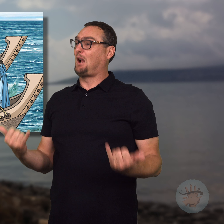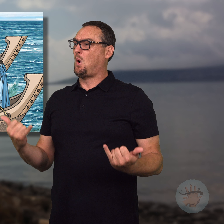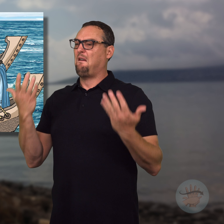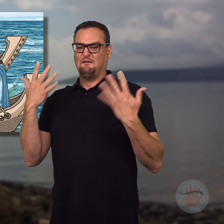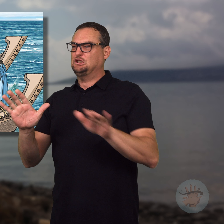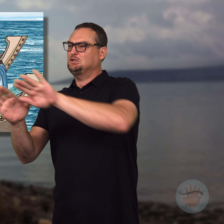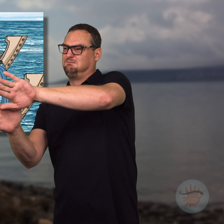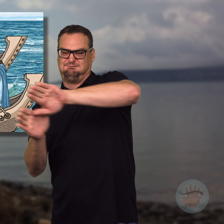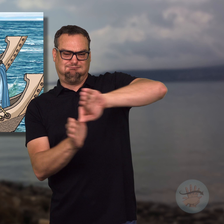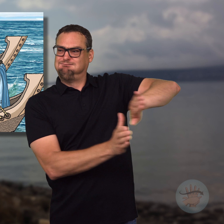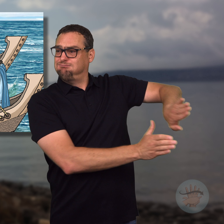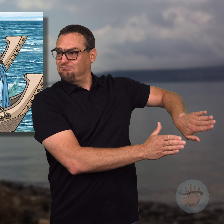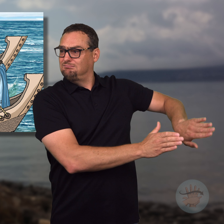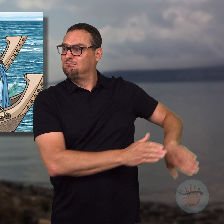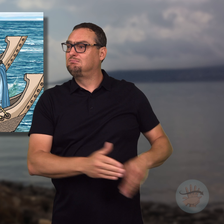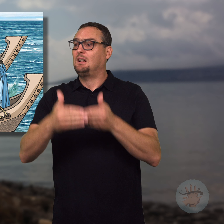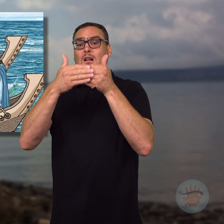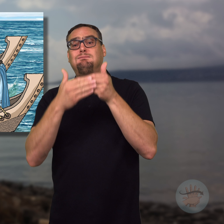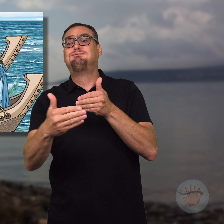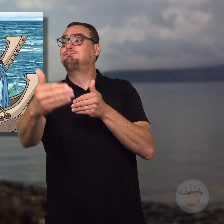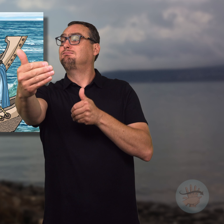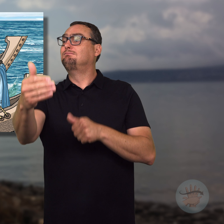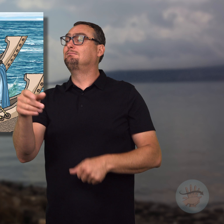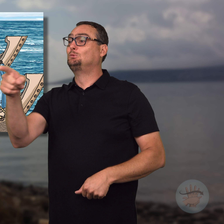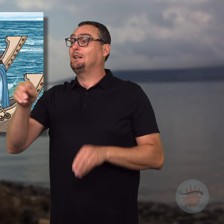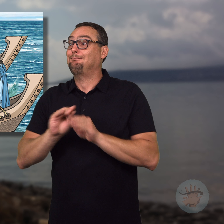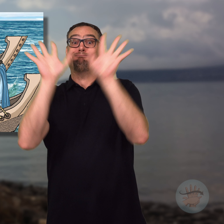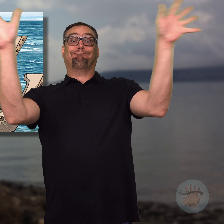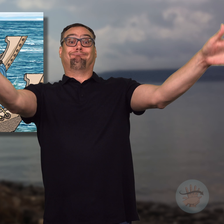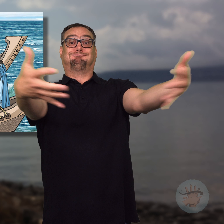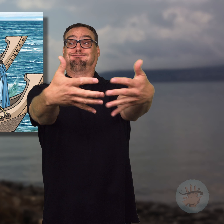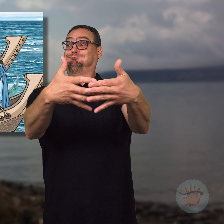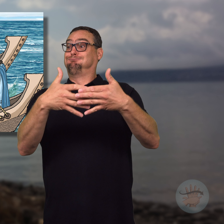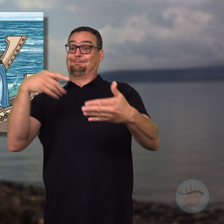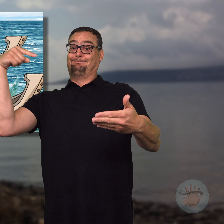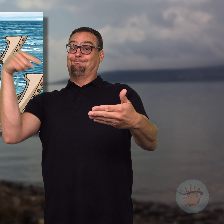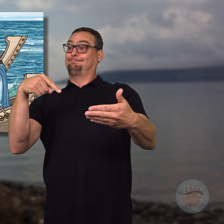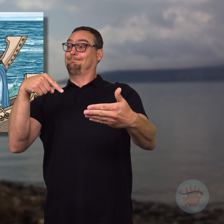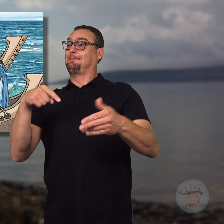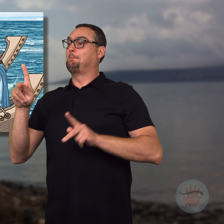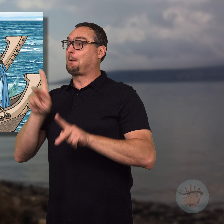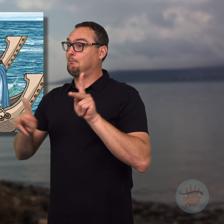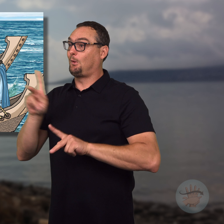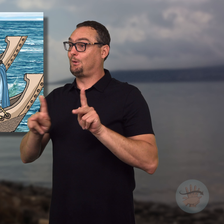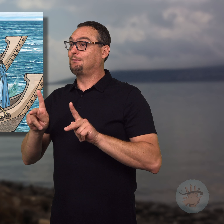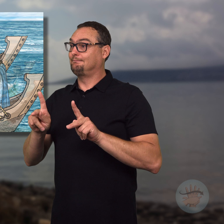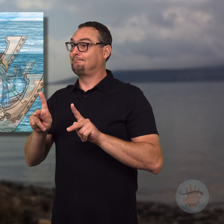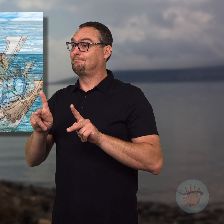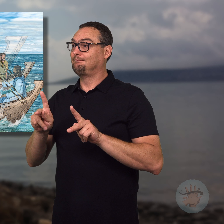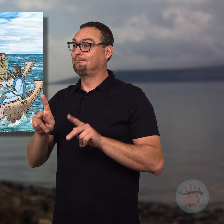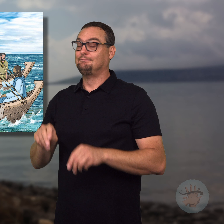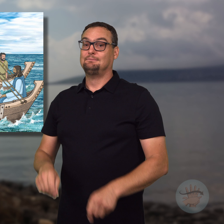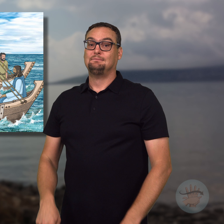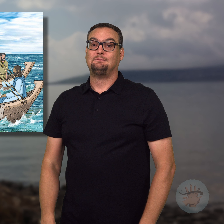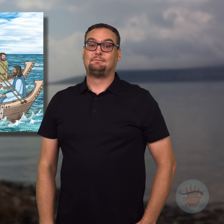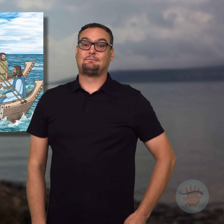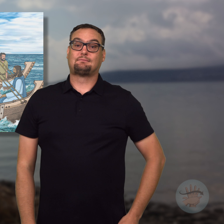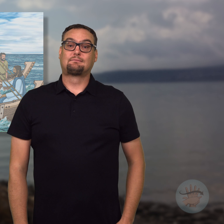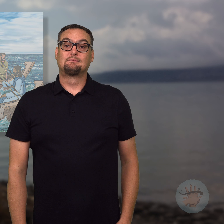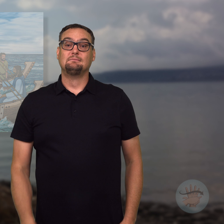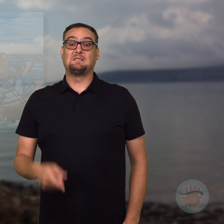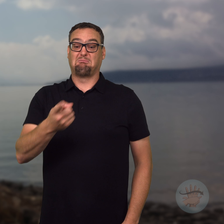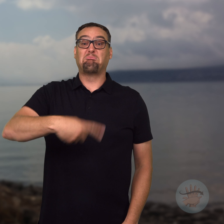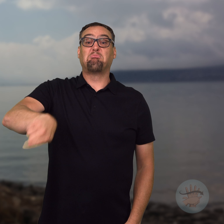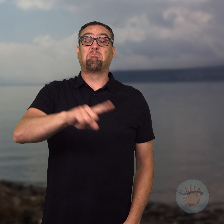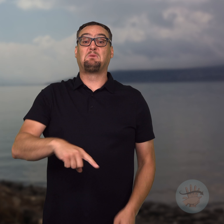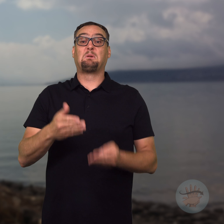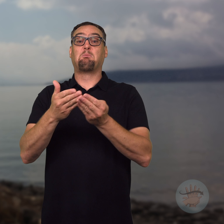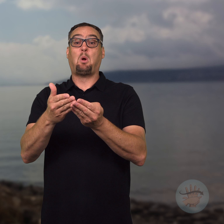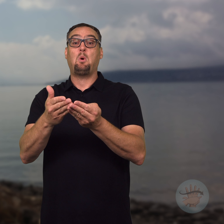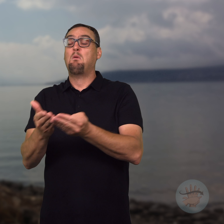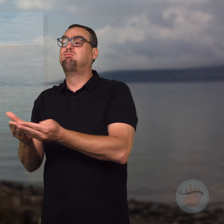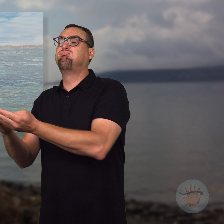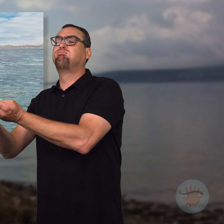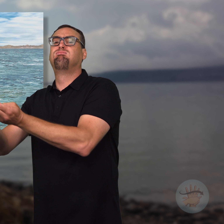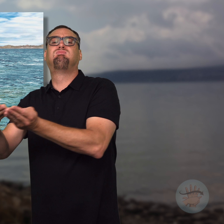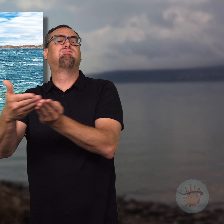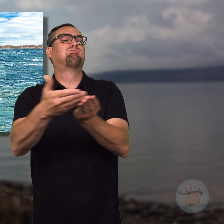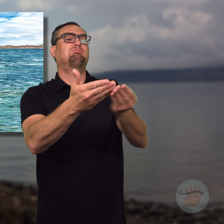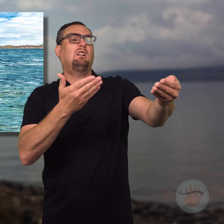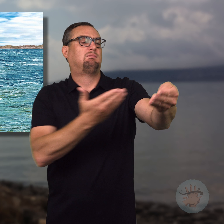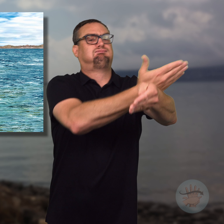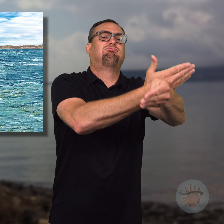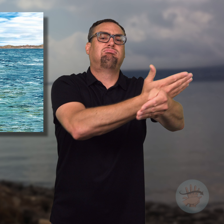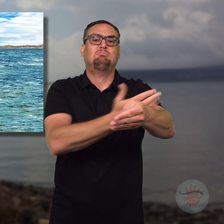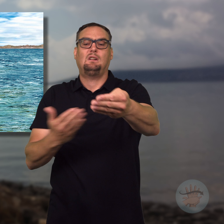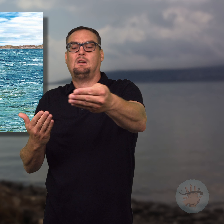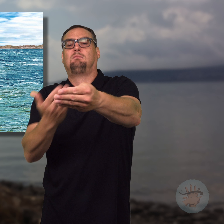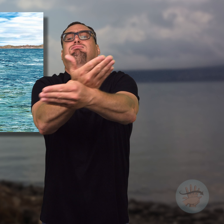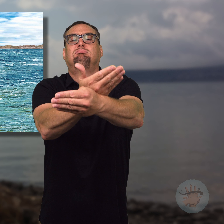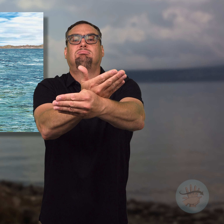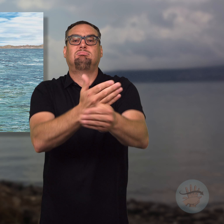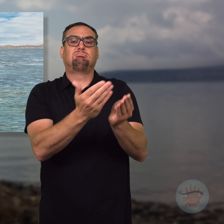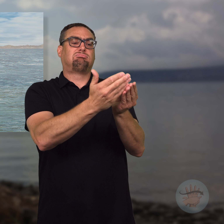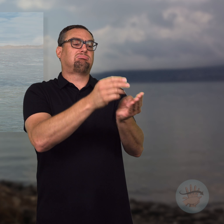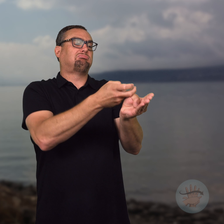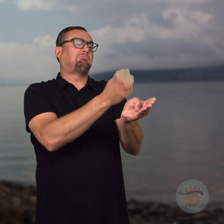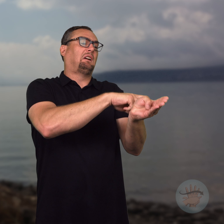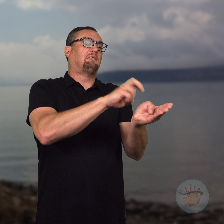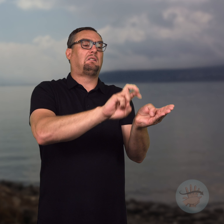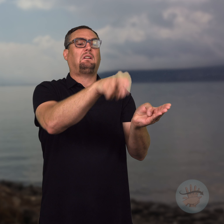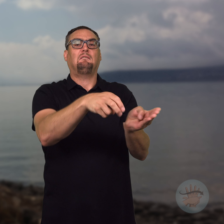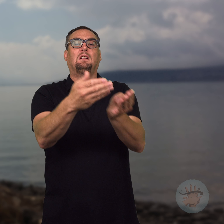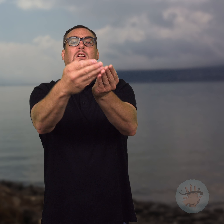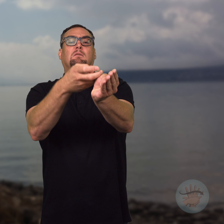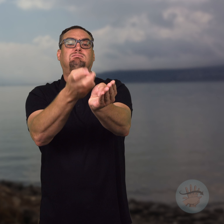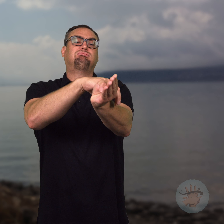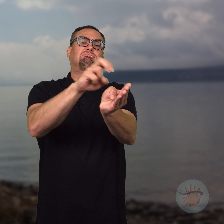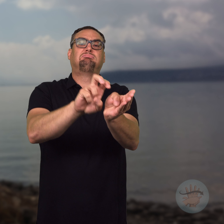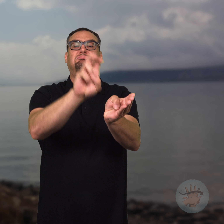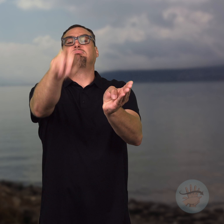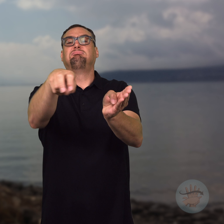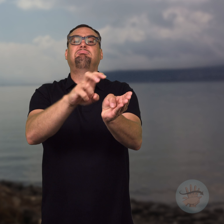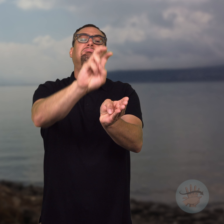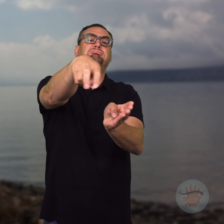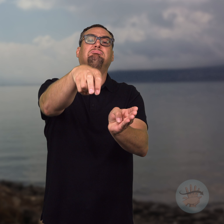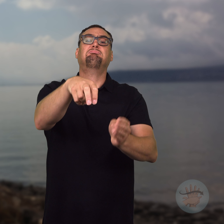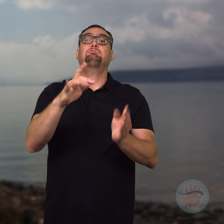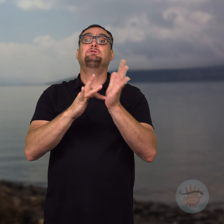“From now on you will catch men.”